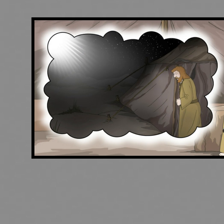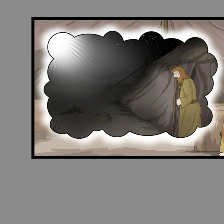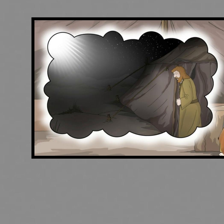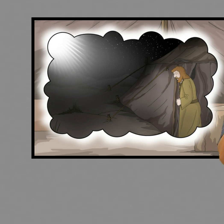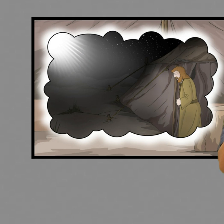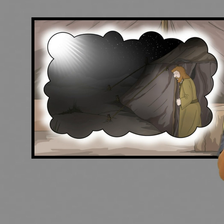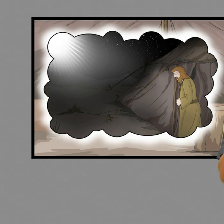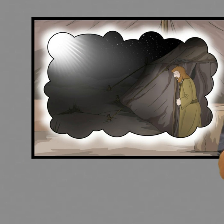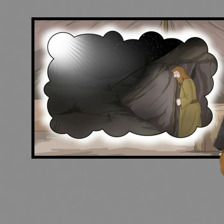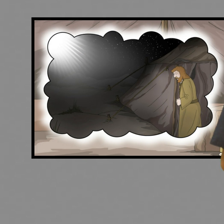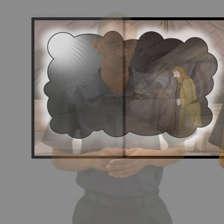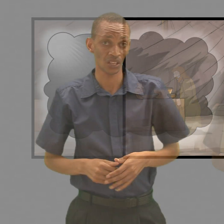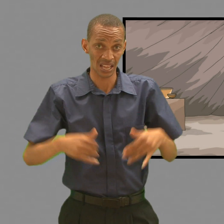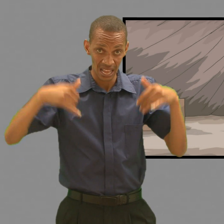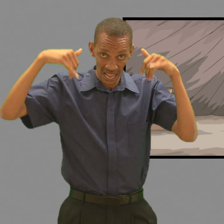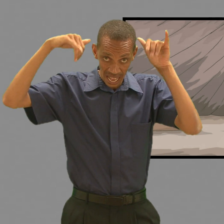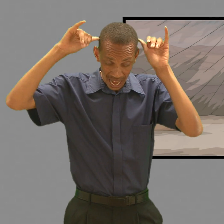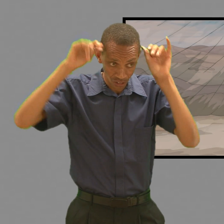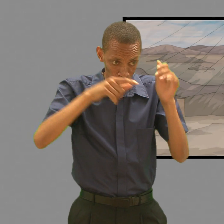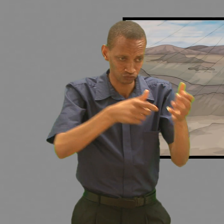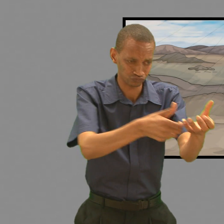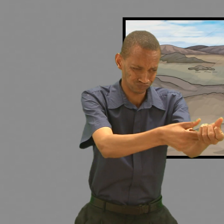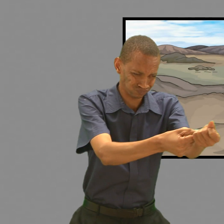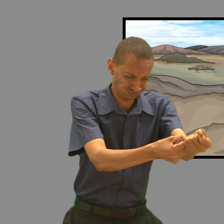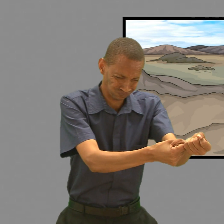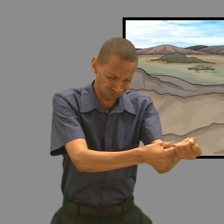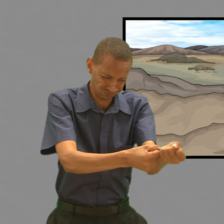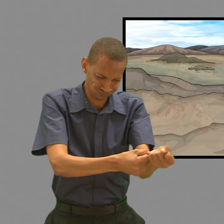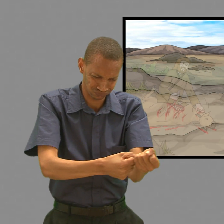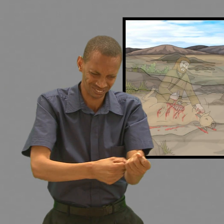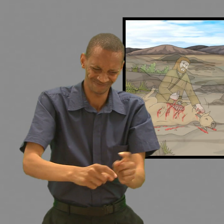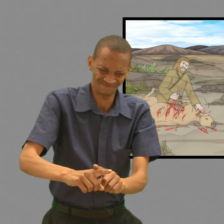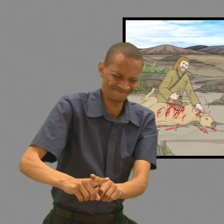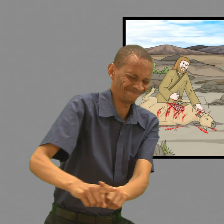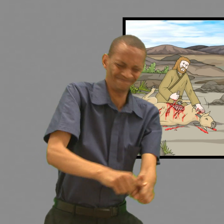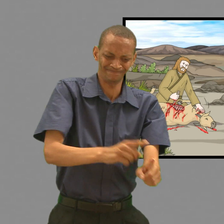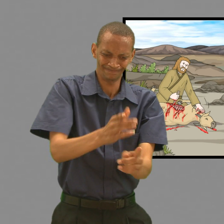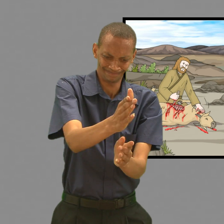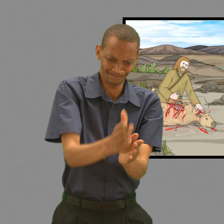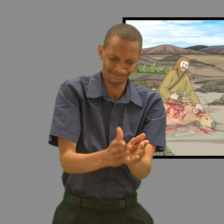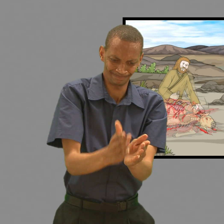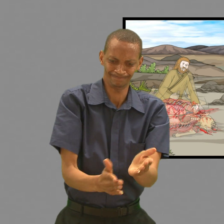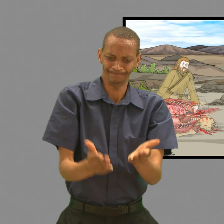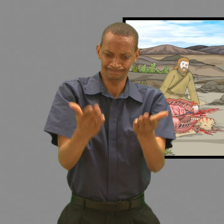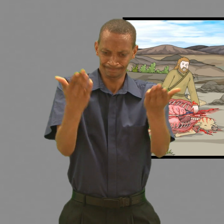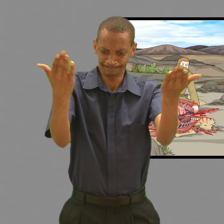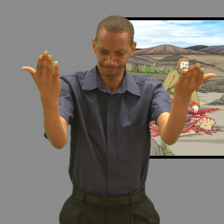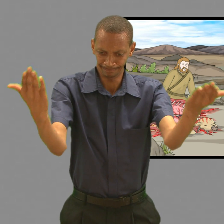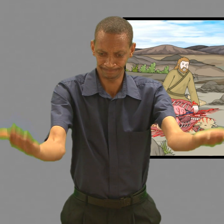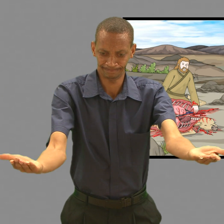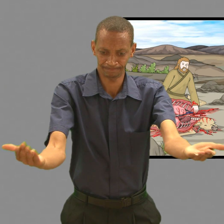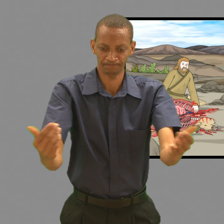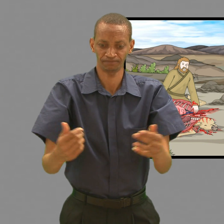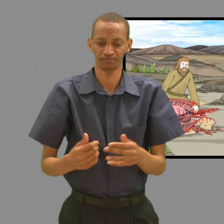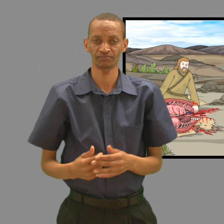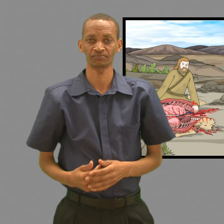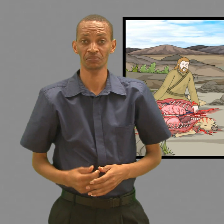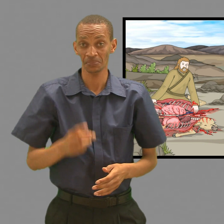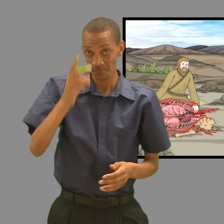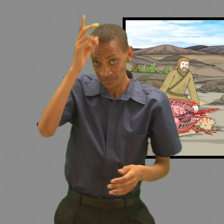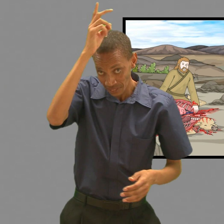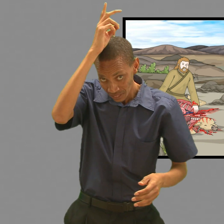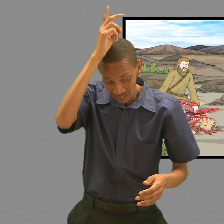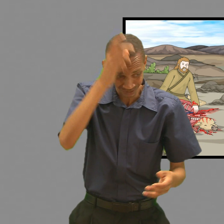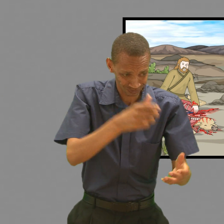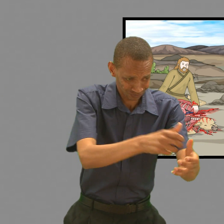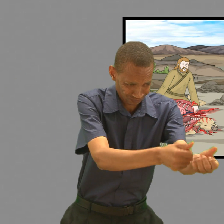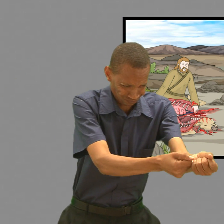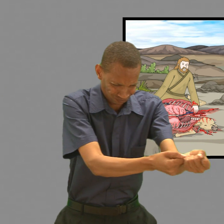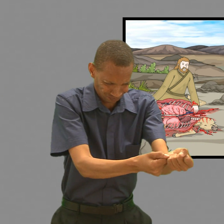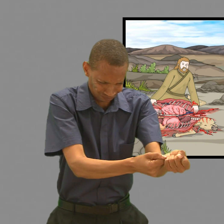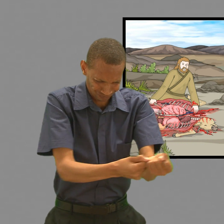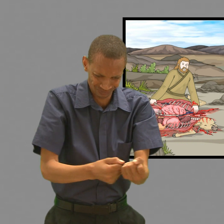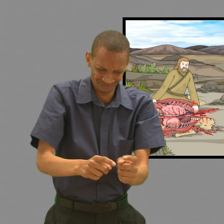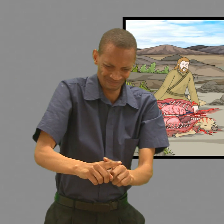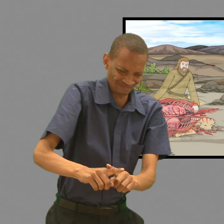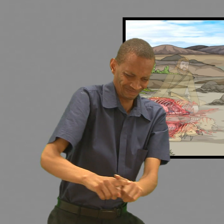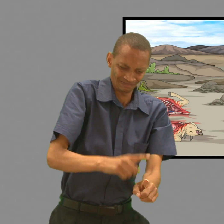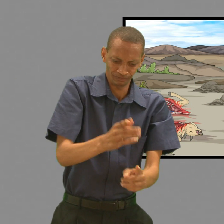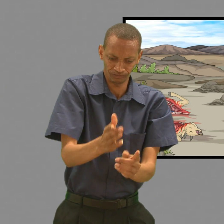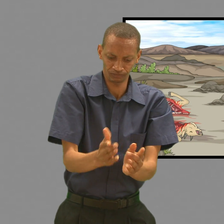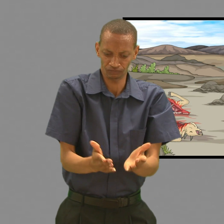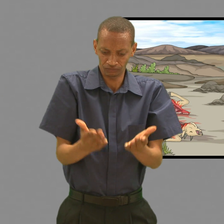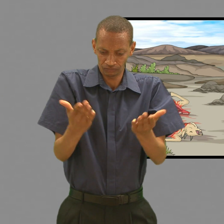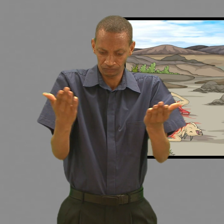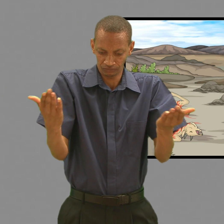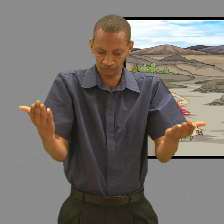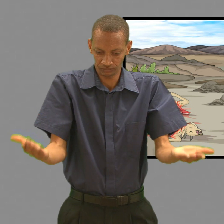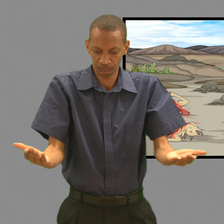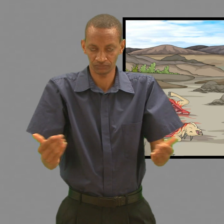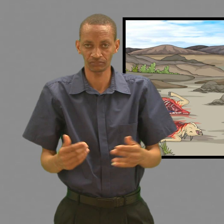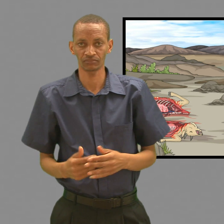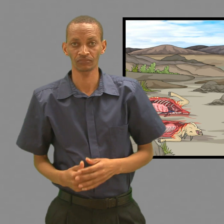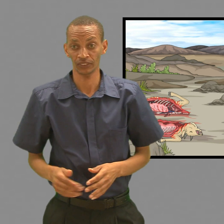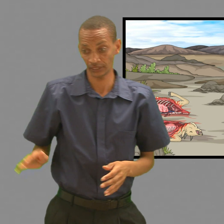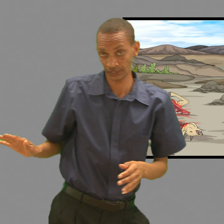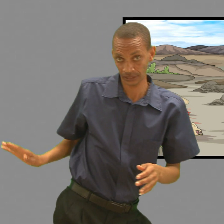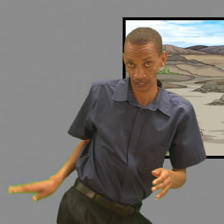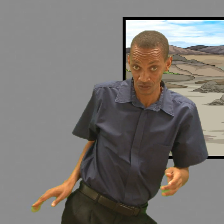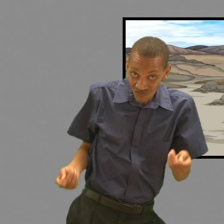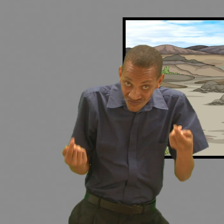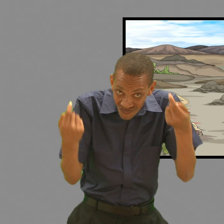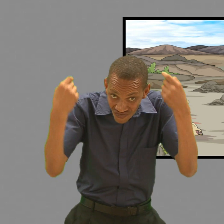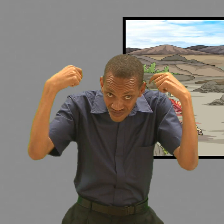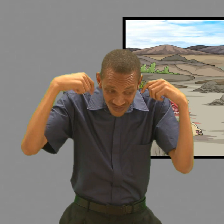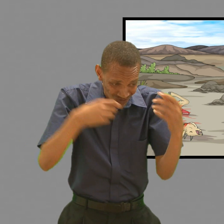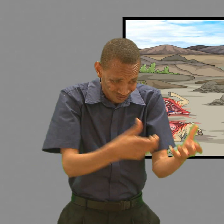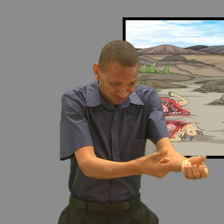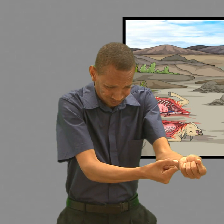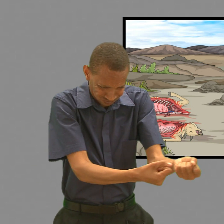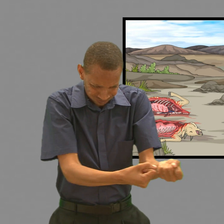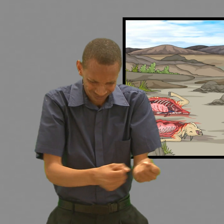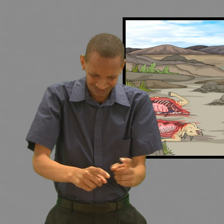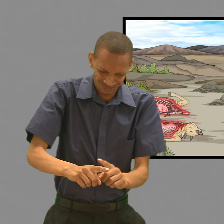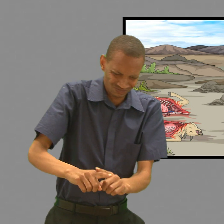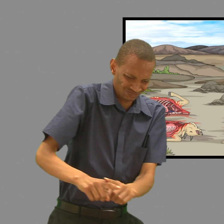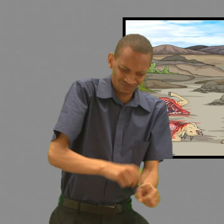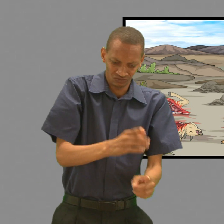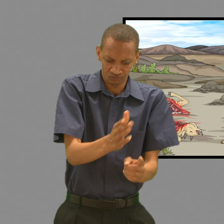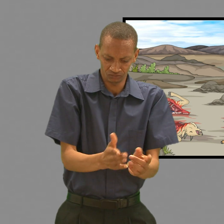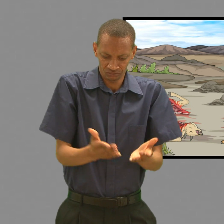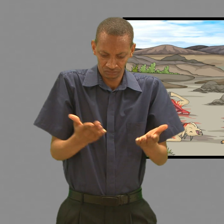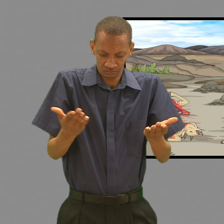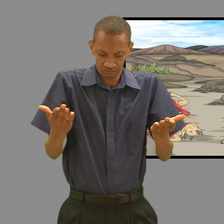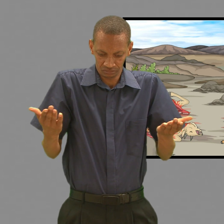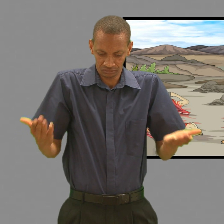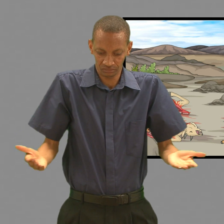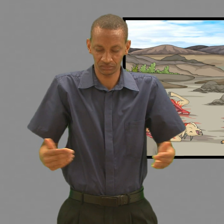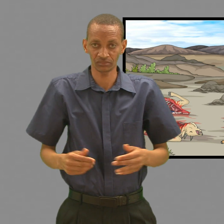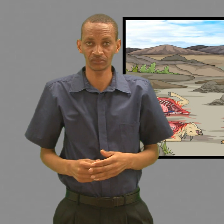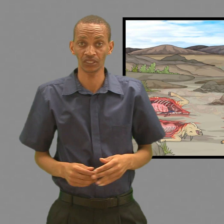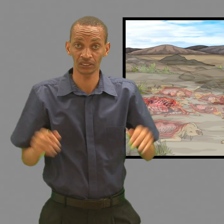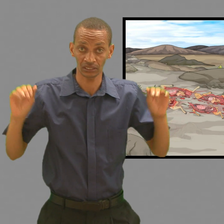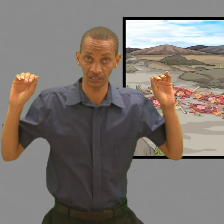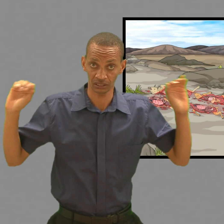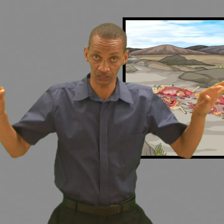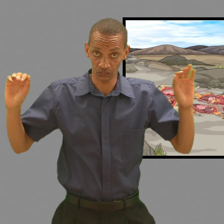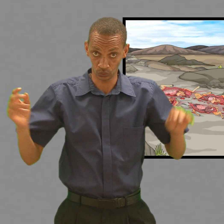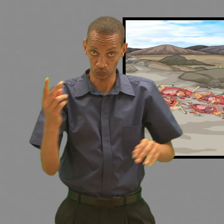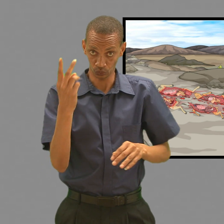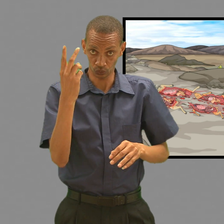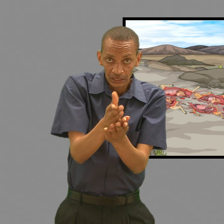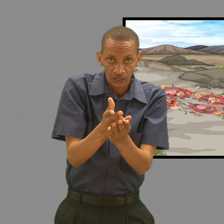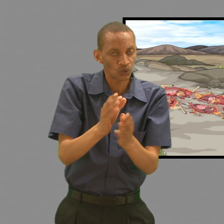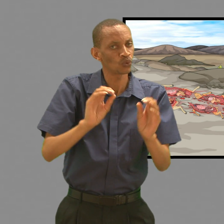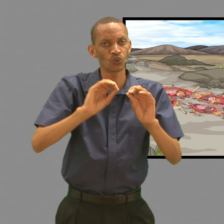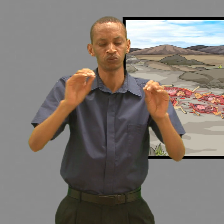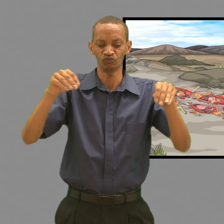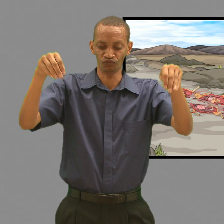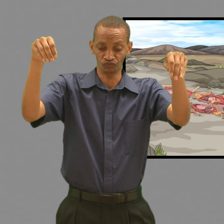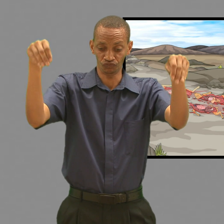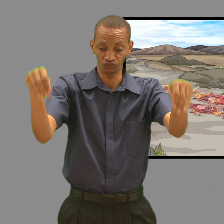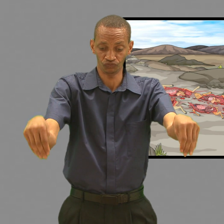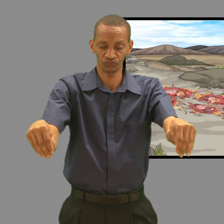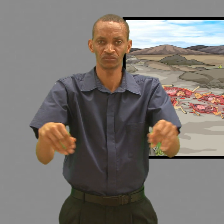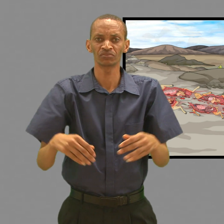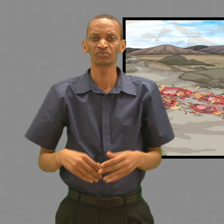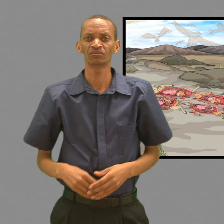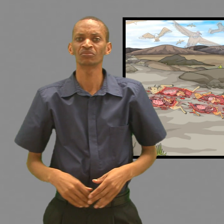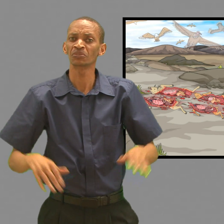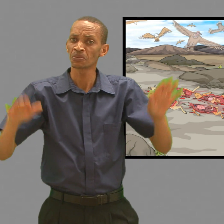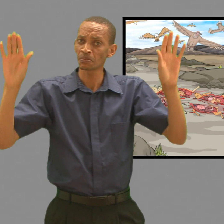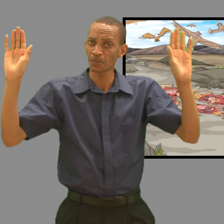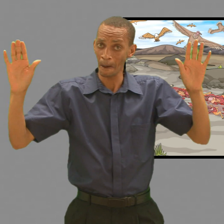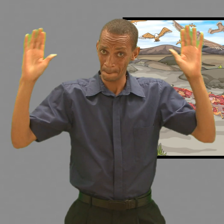So Abram brought all these to Him, split each of them down the middle, and laid the halves opposite each other. The birds, however, he did not cut in half.